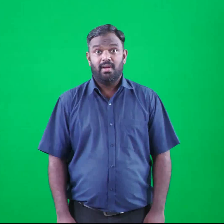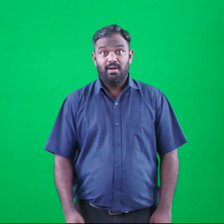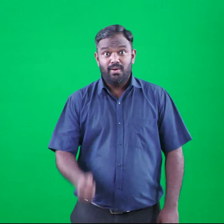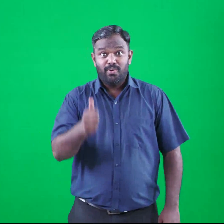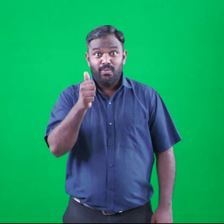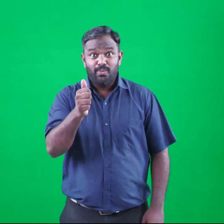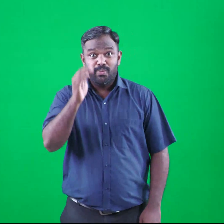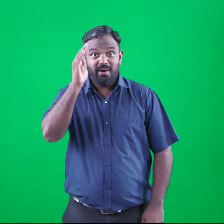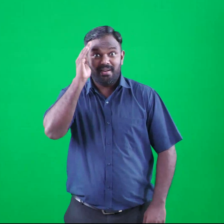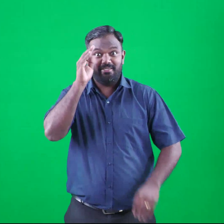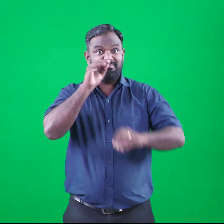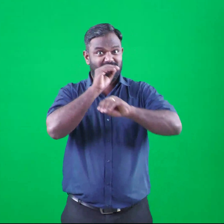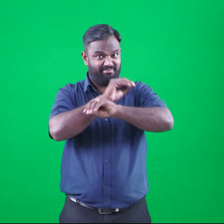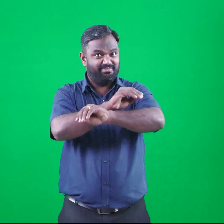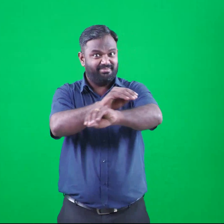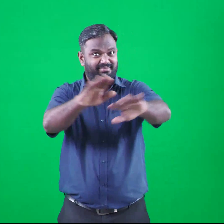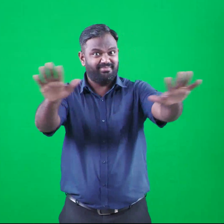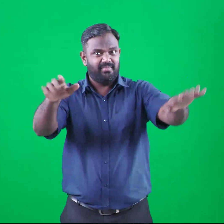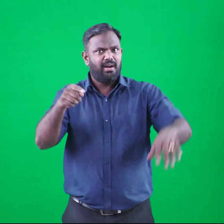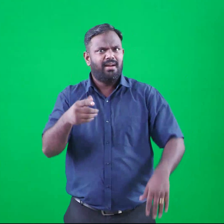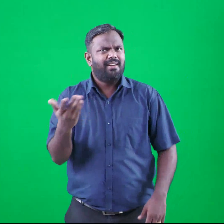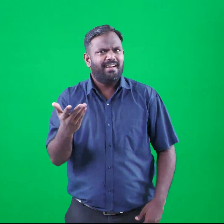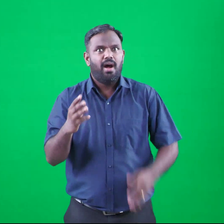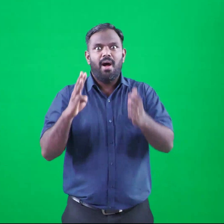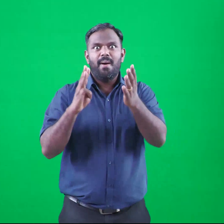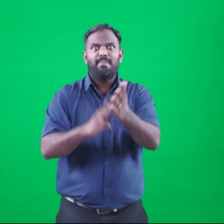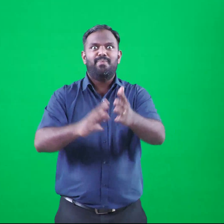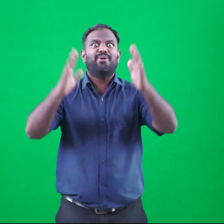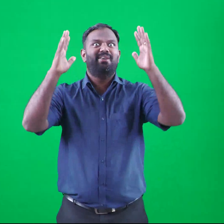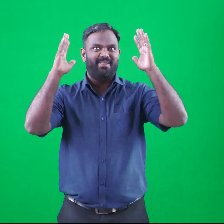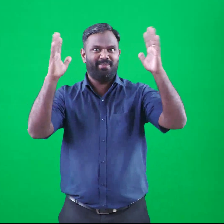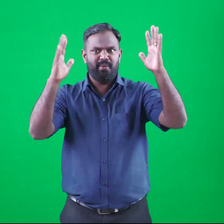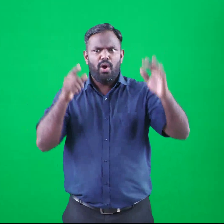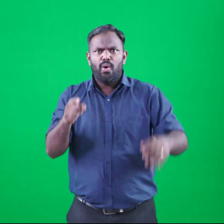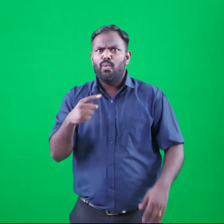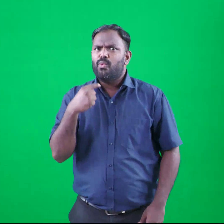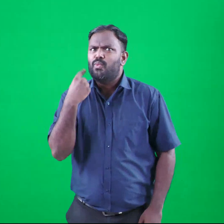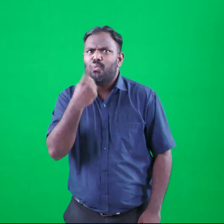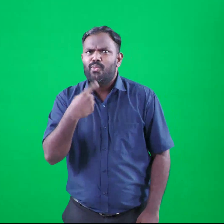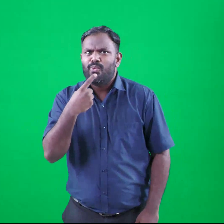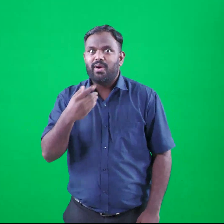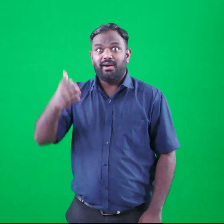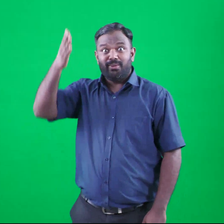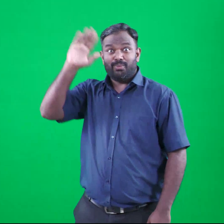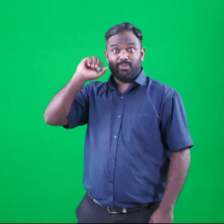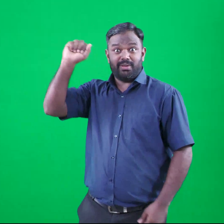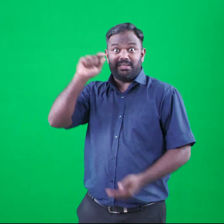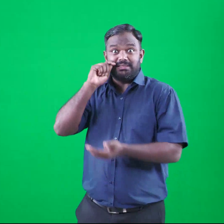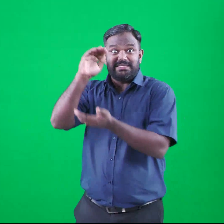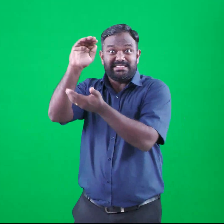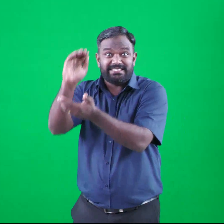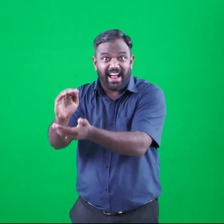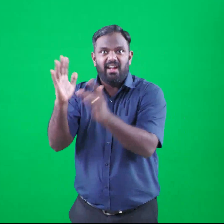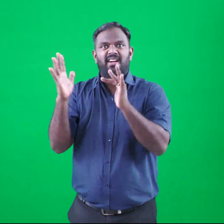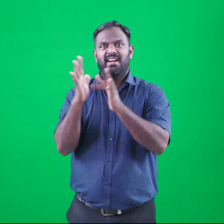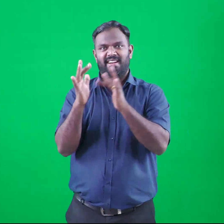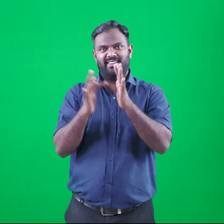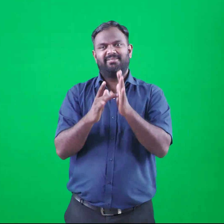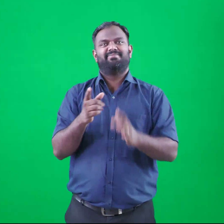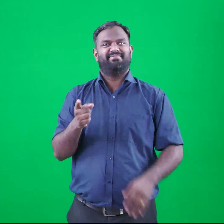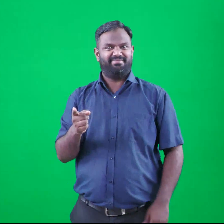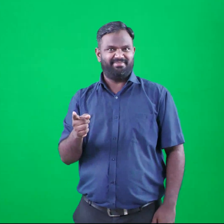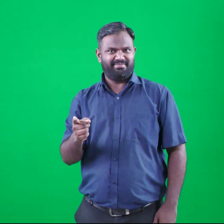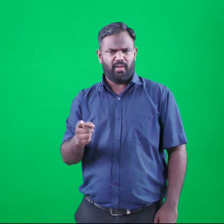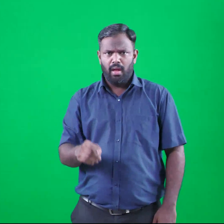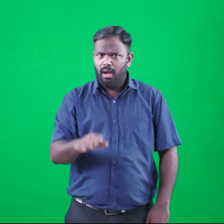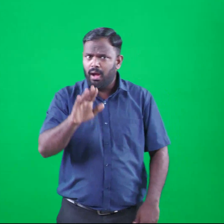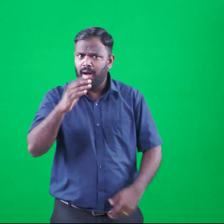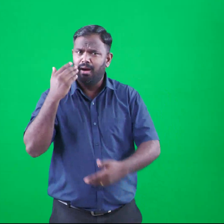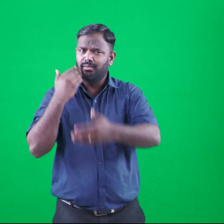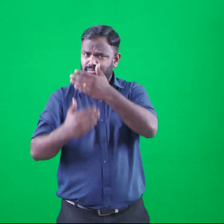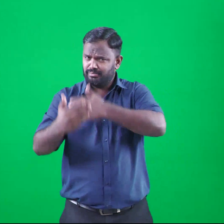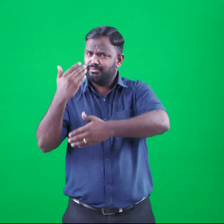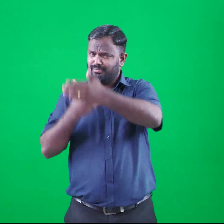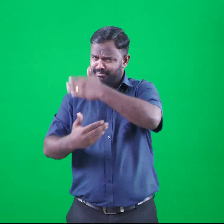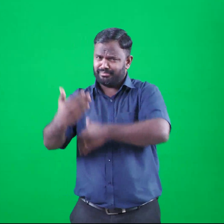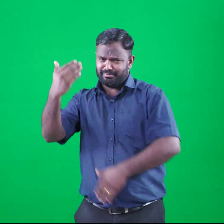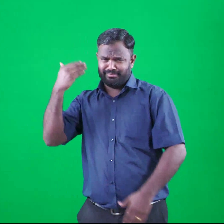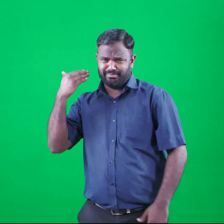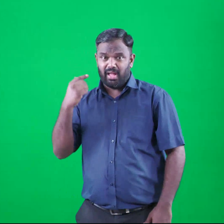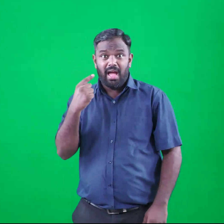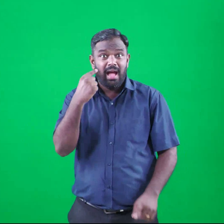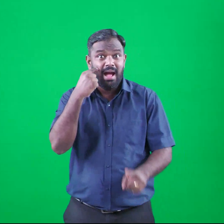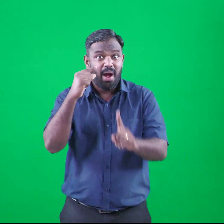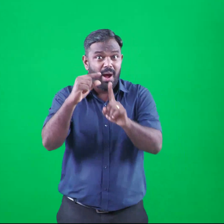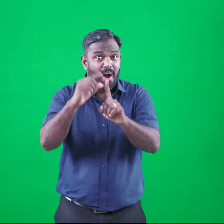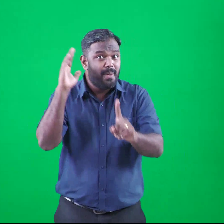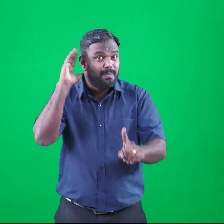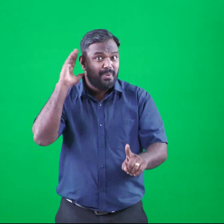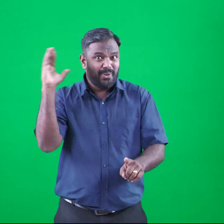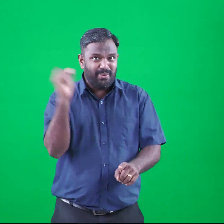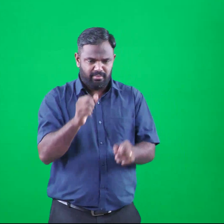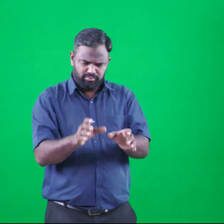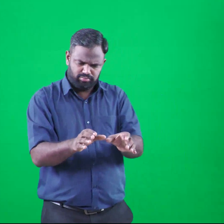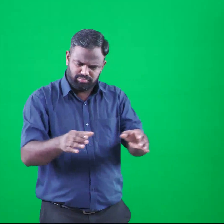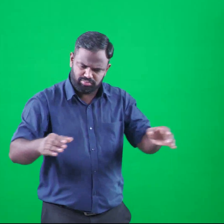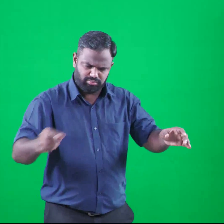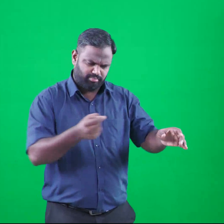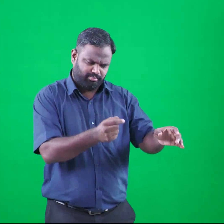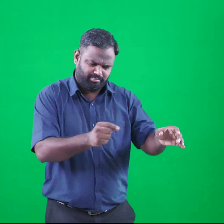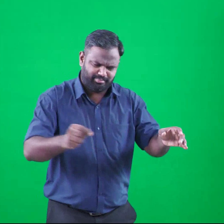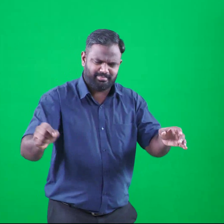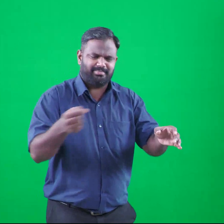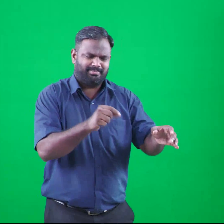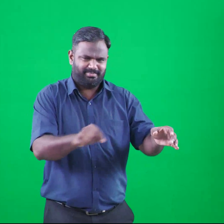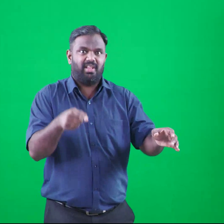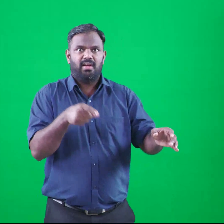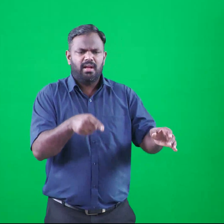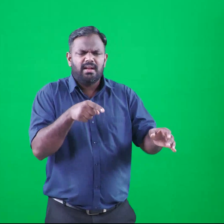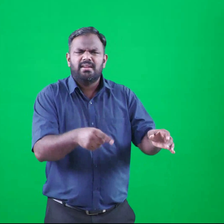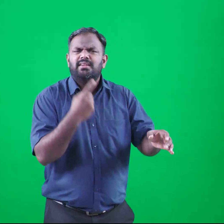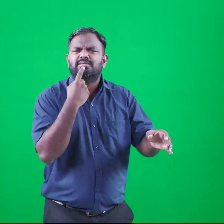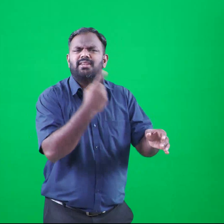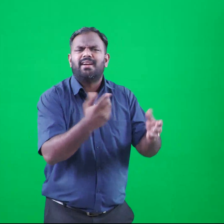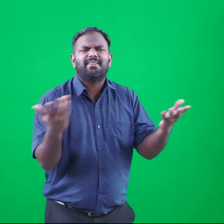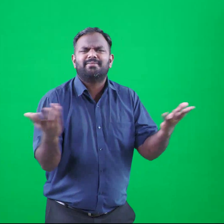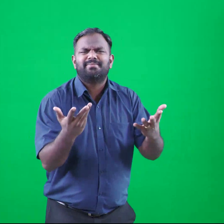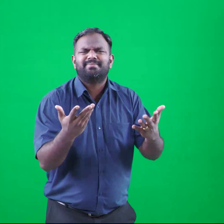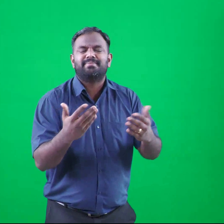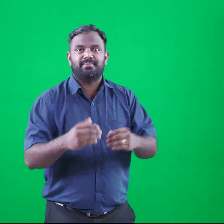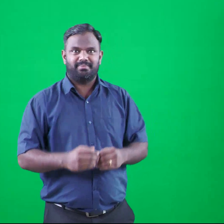This is the beginning of the gospel of Jesus Christ, the Son of God.